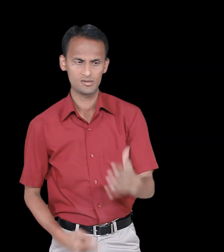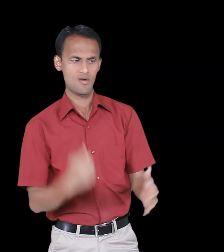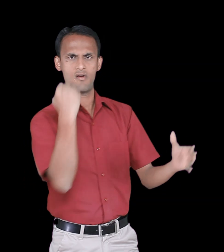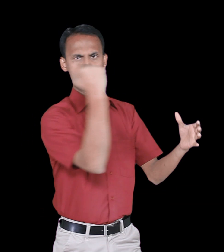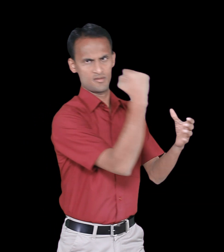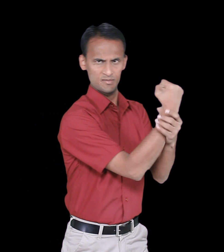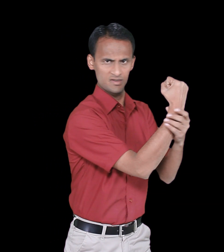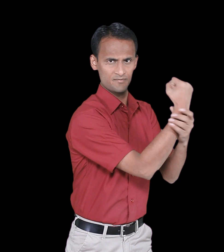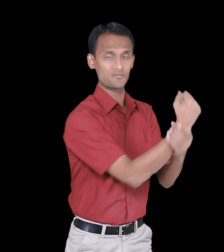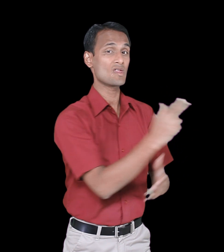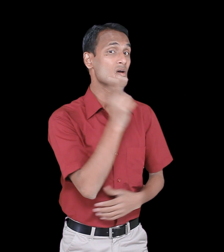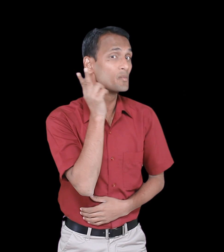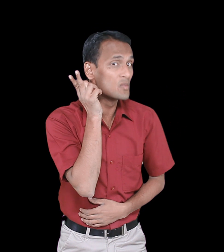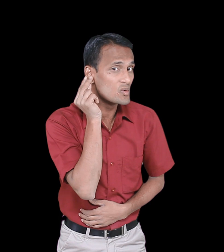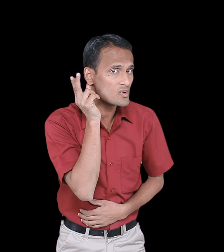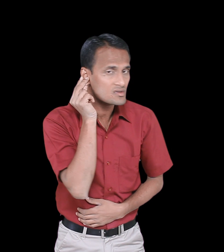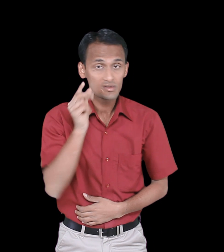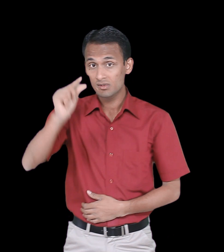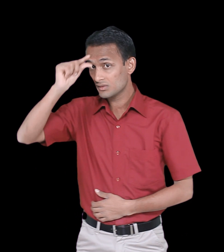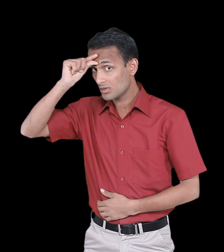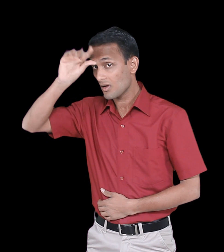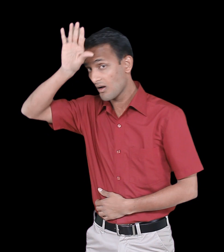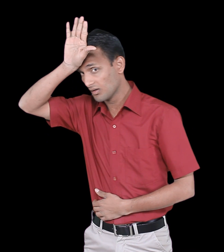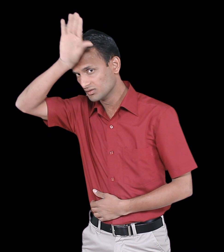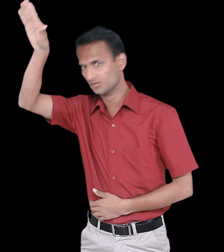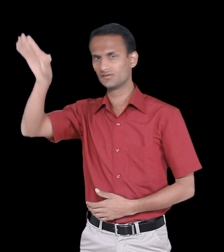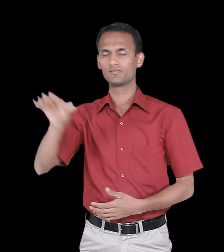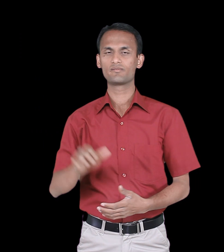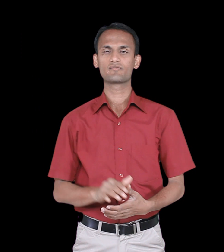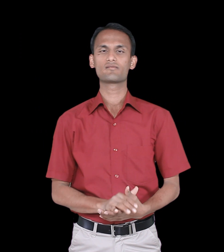Abraham, Sarah and king Abimelech